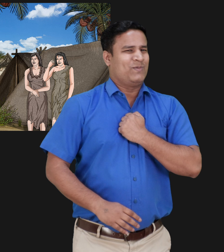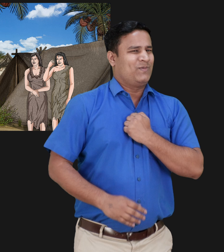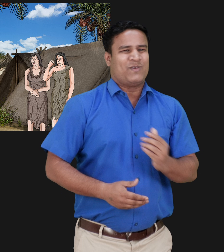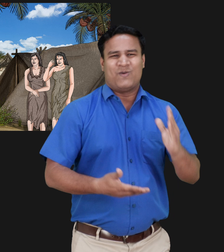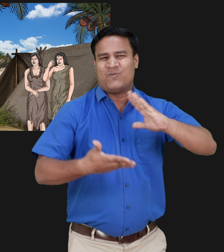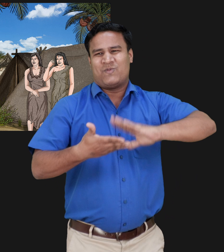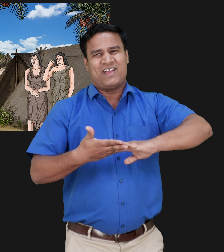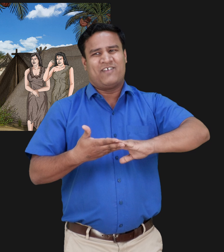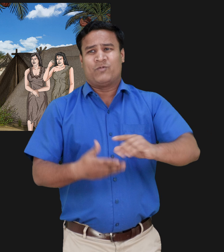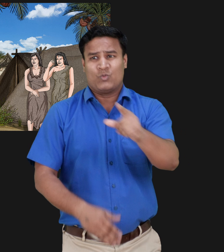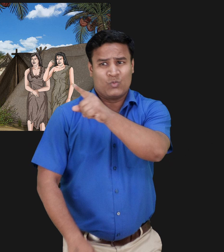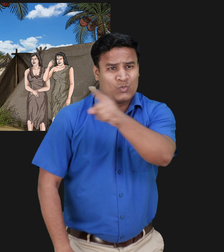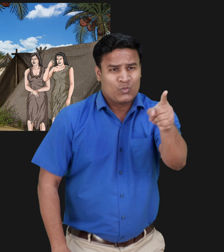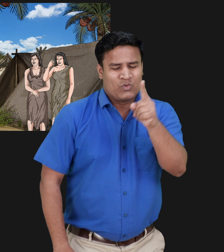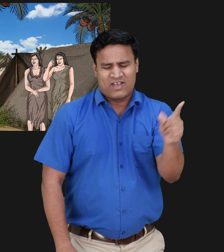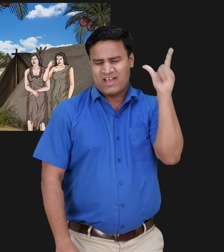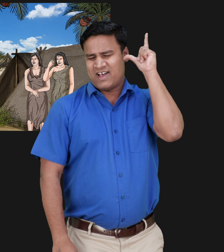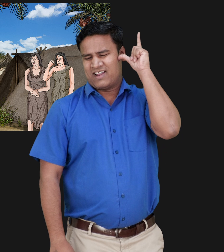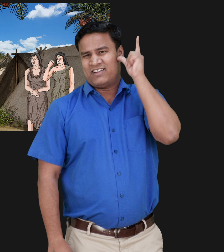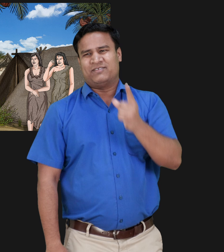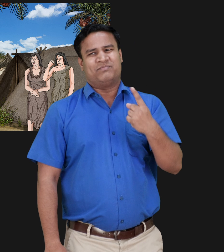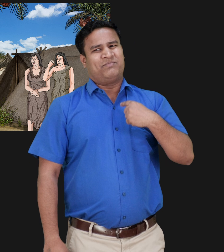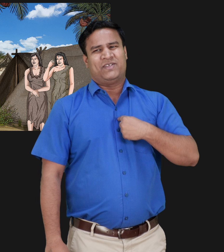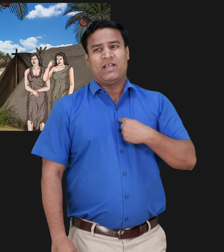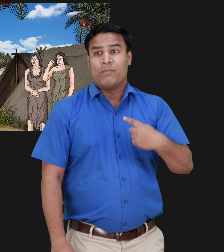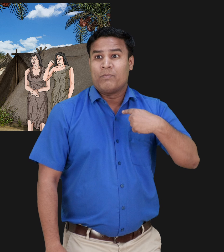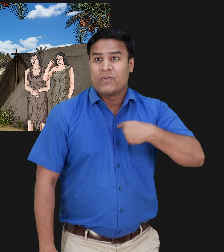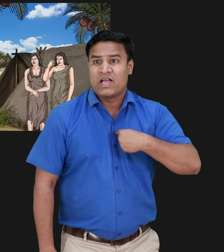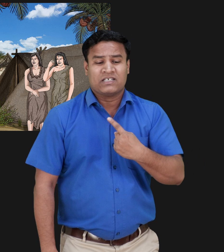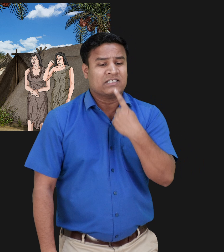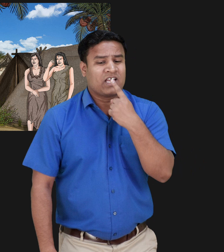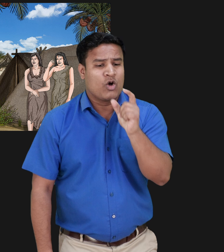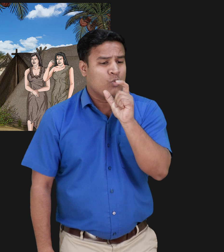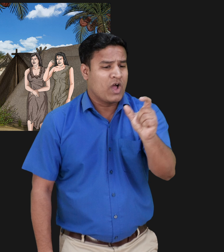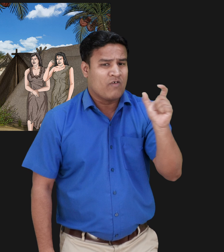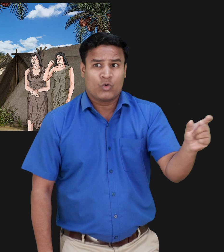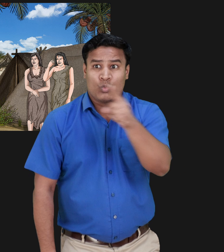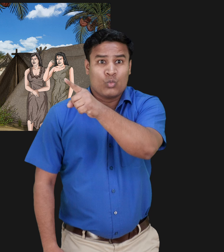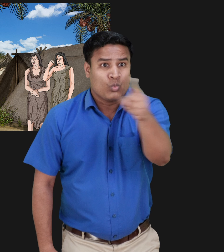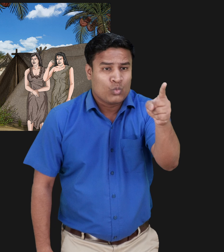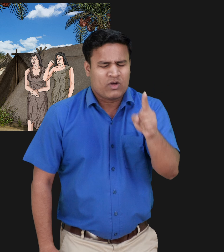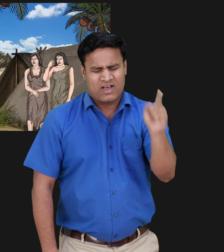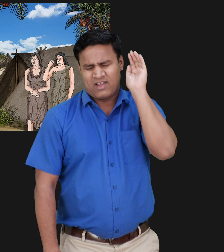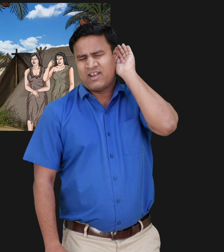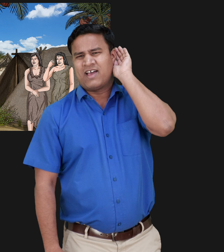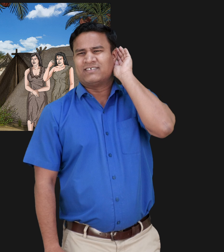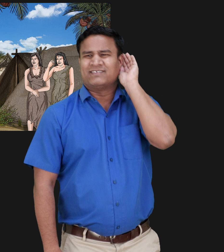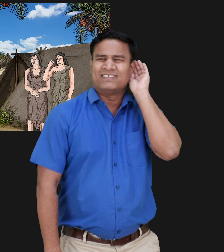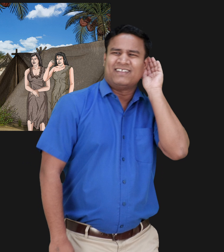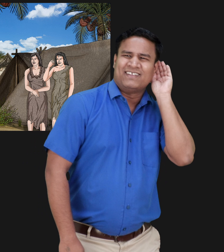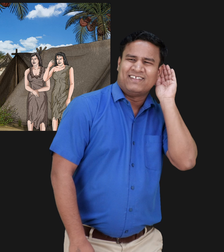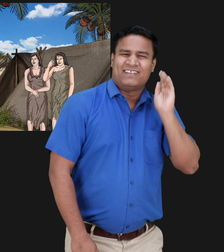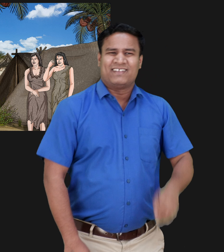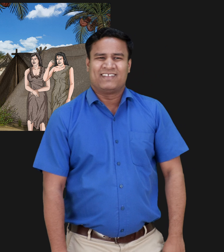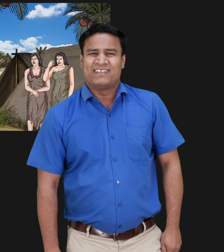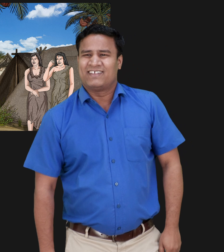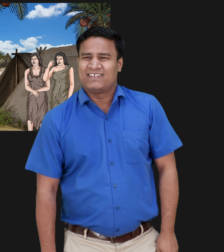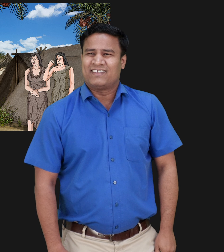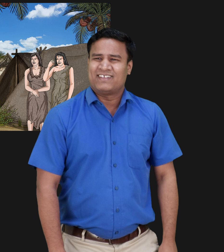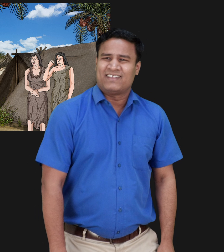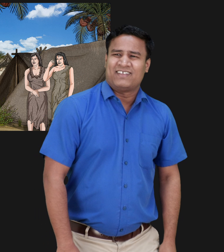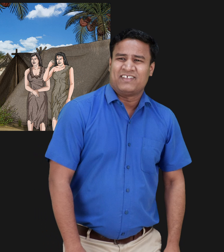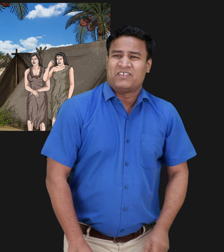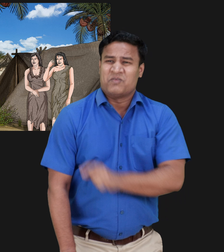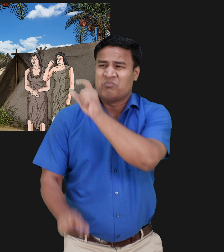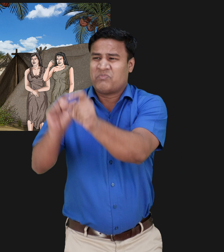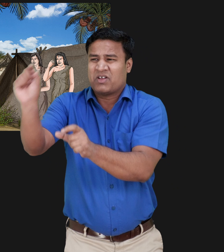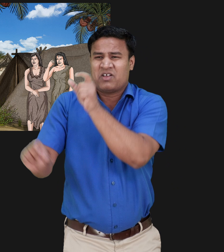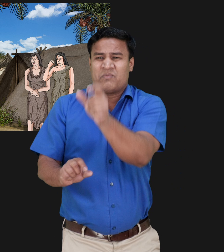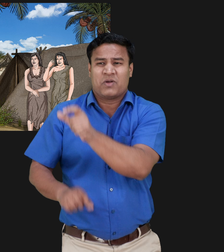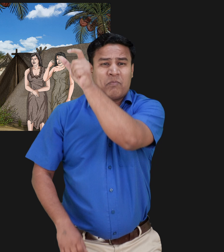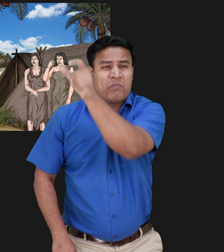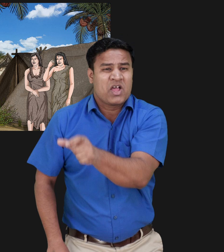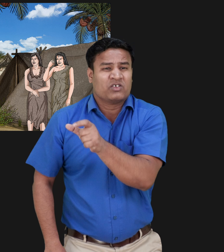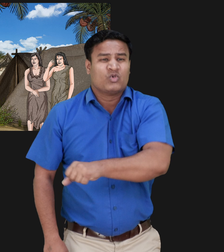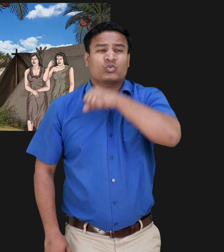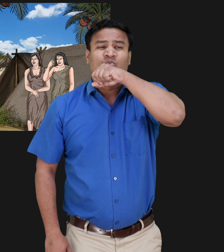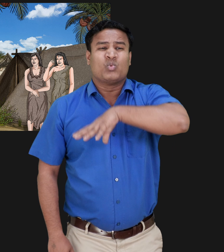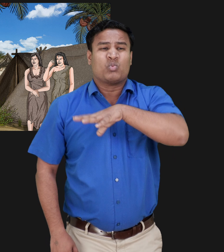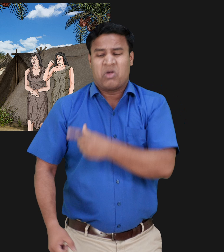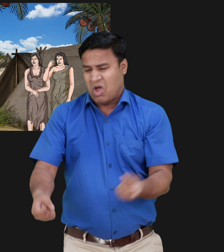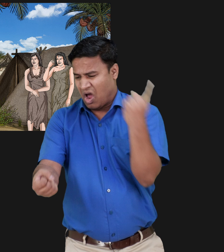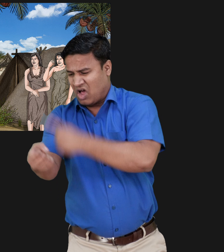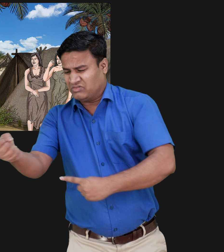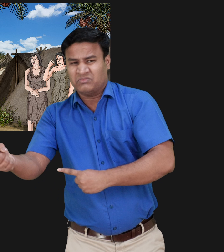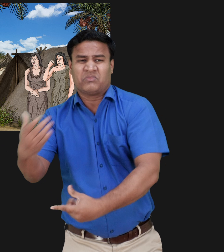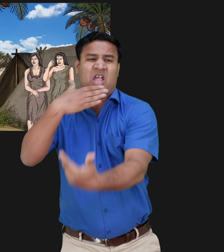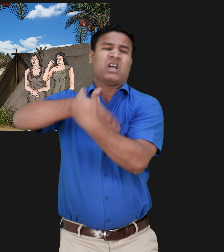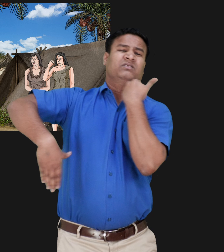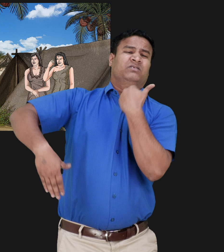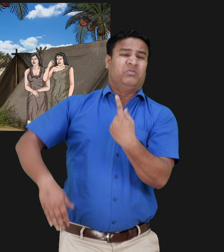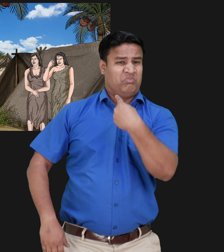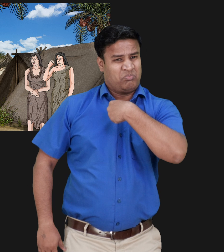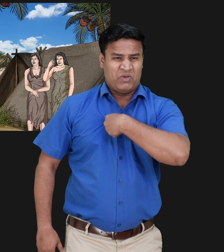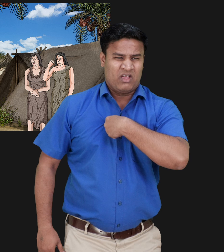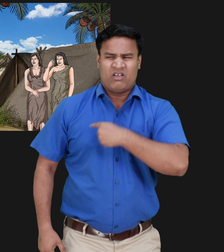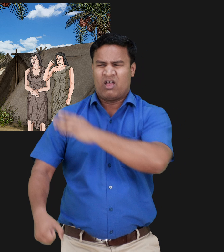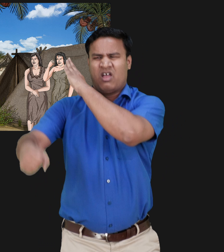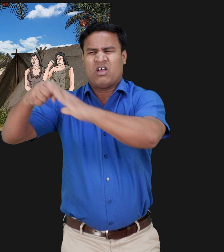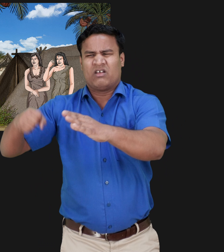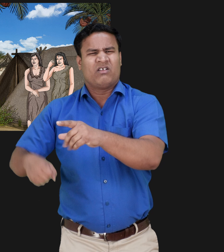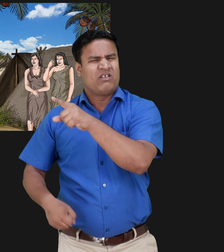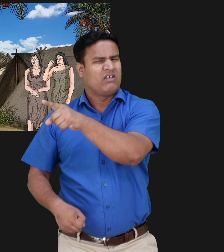wives of Lamech, listen to my speech.